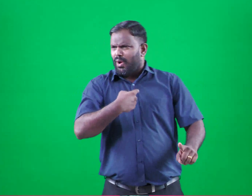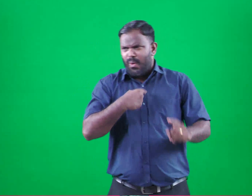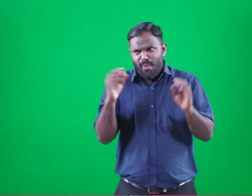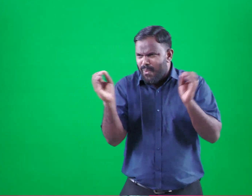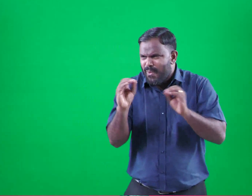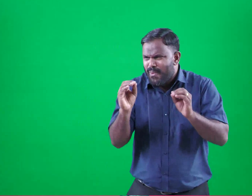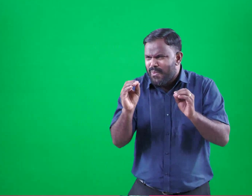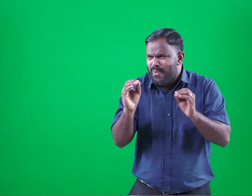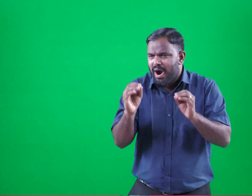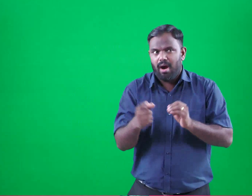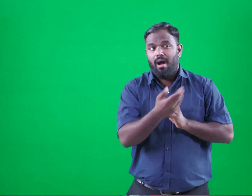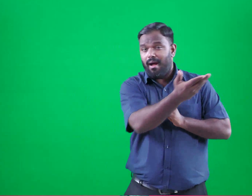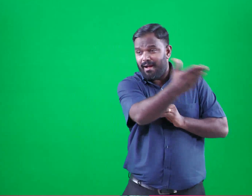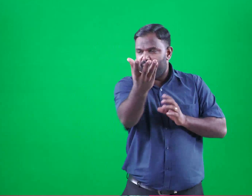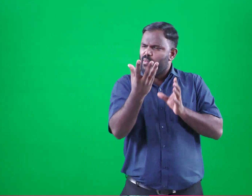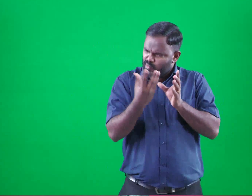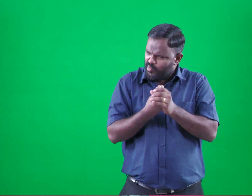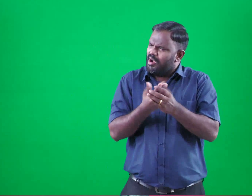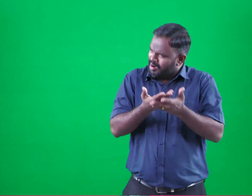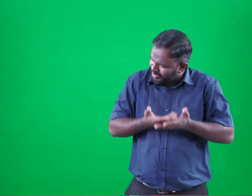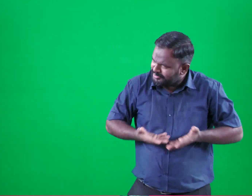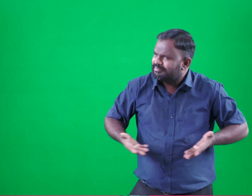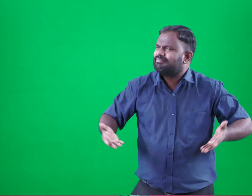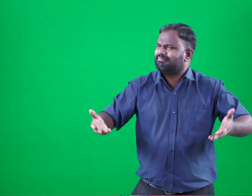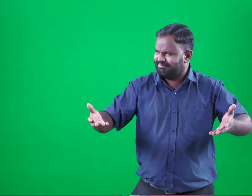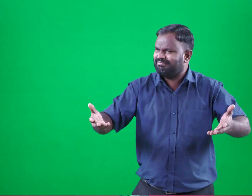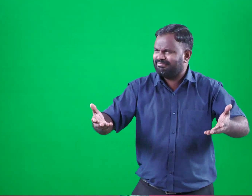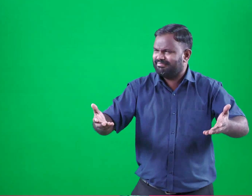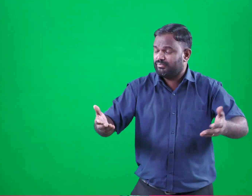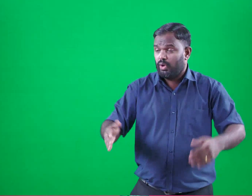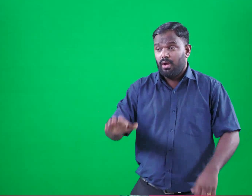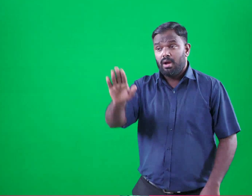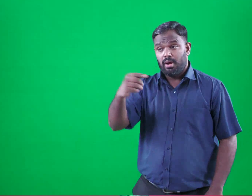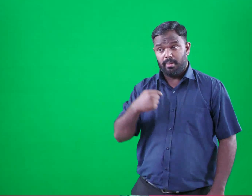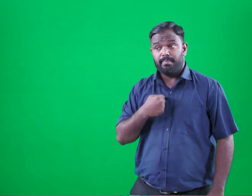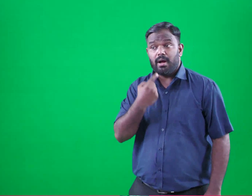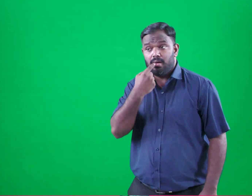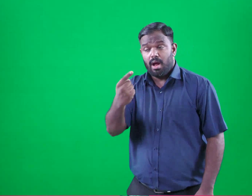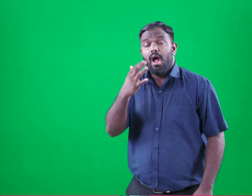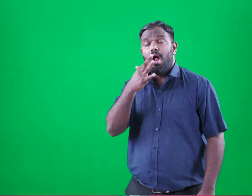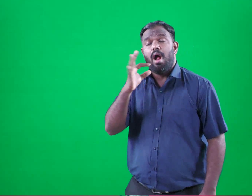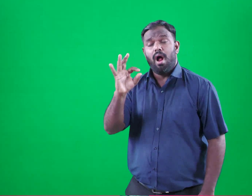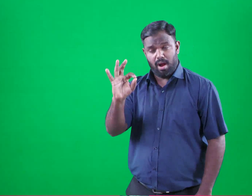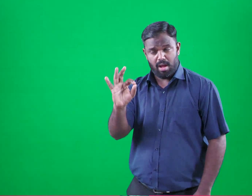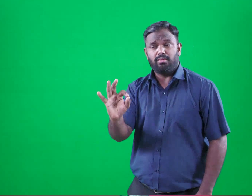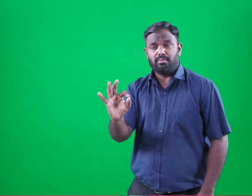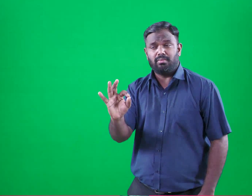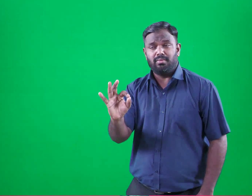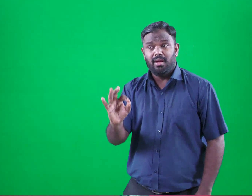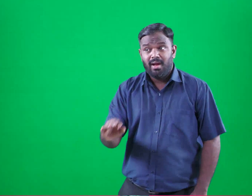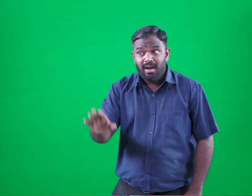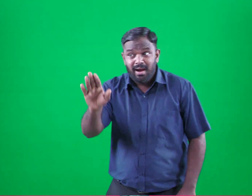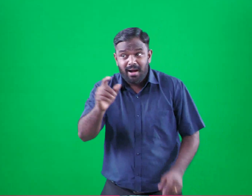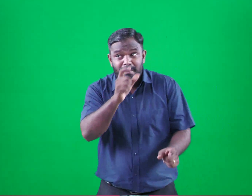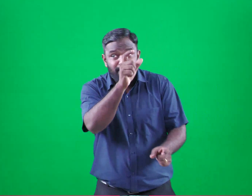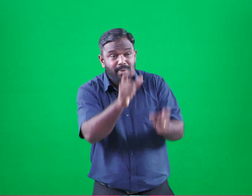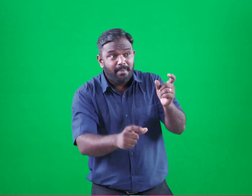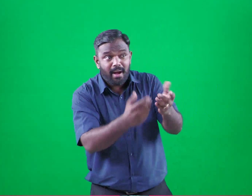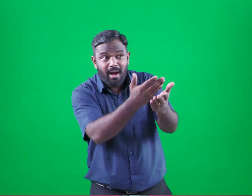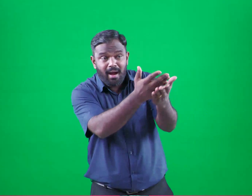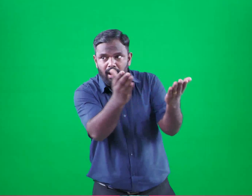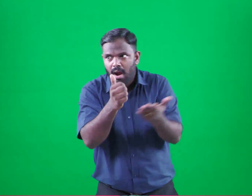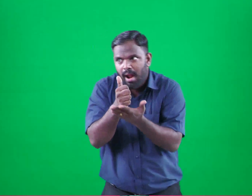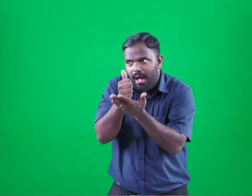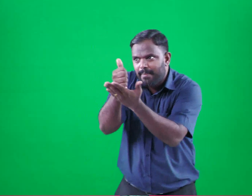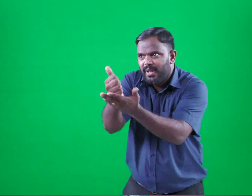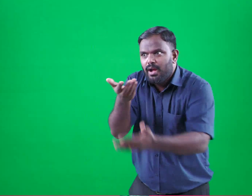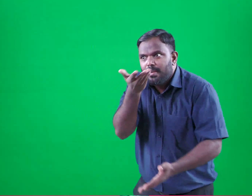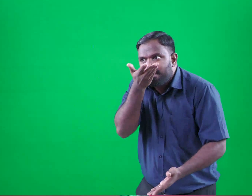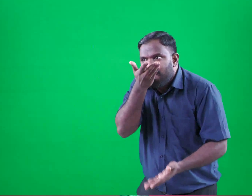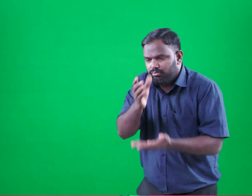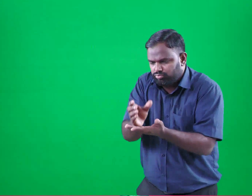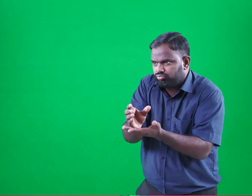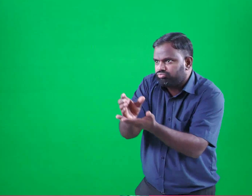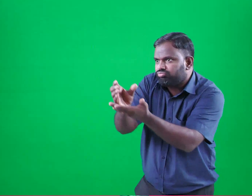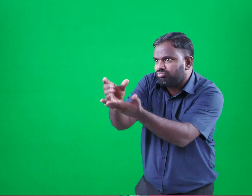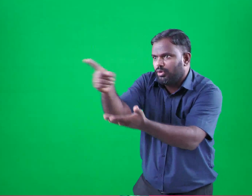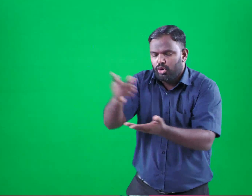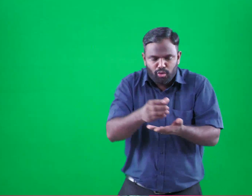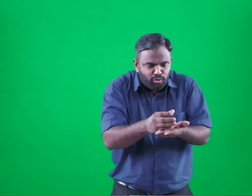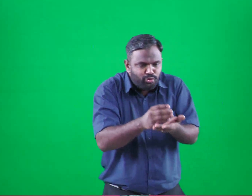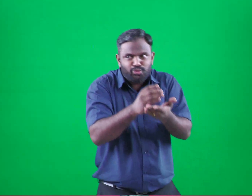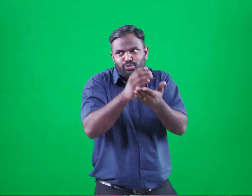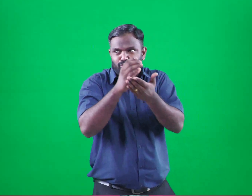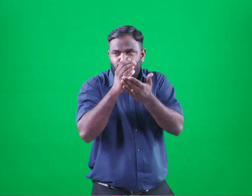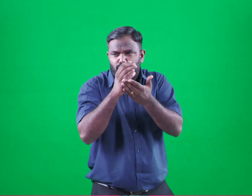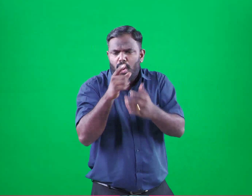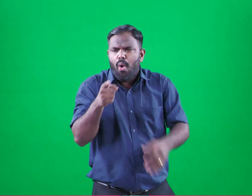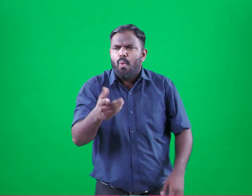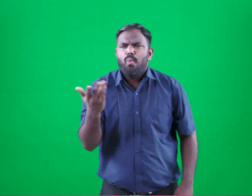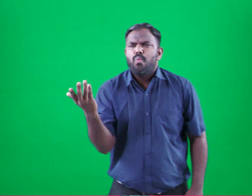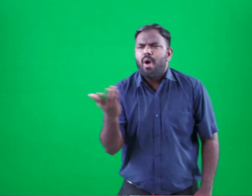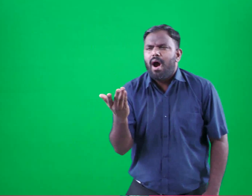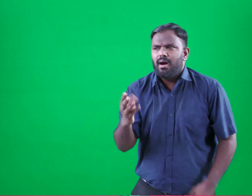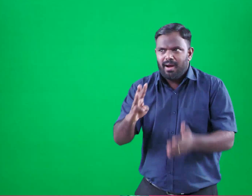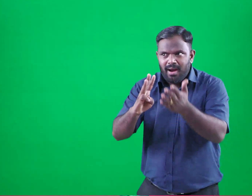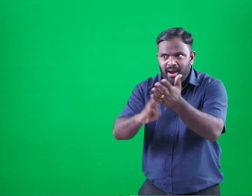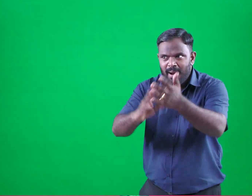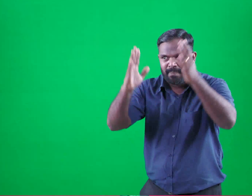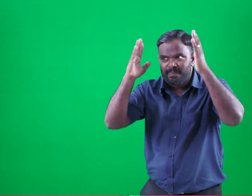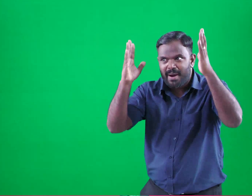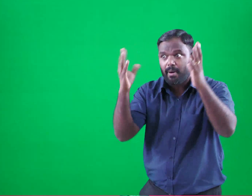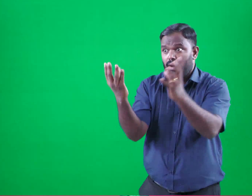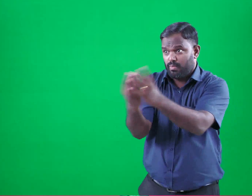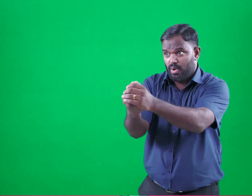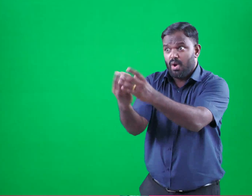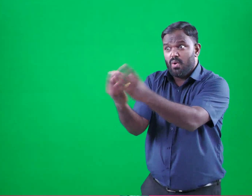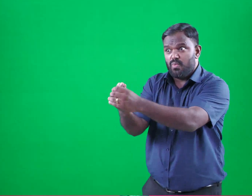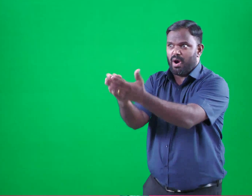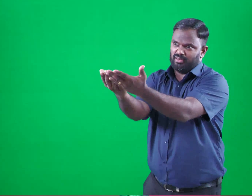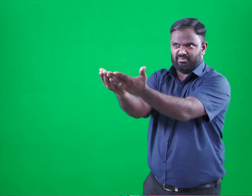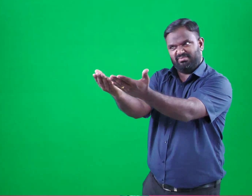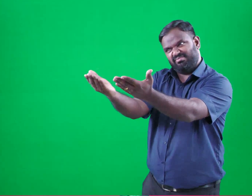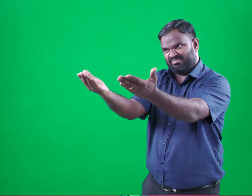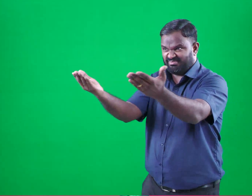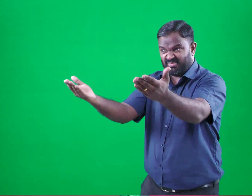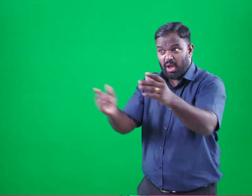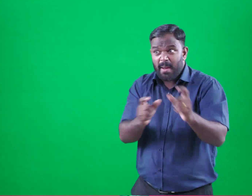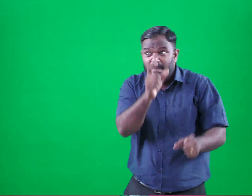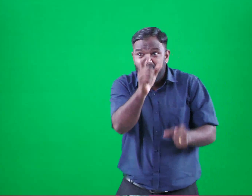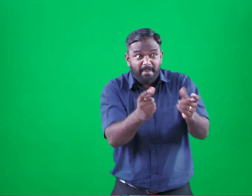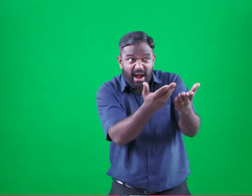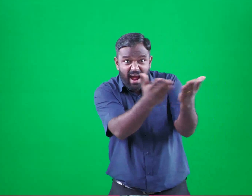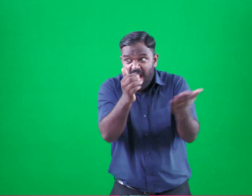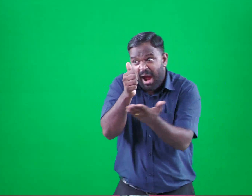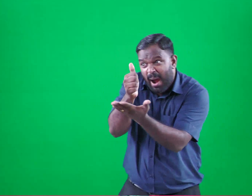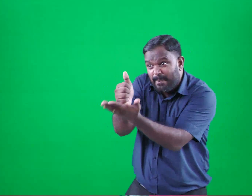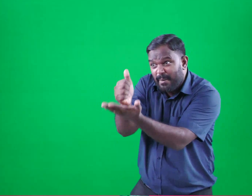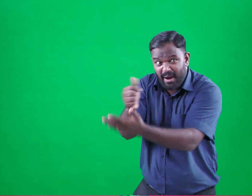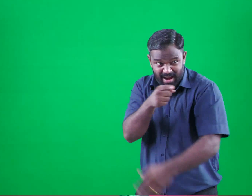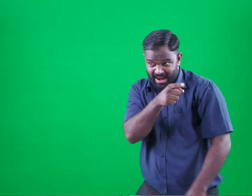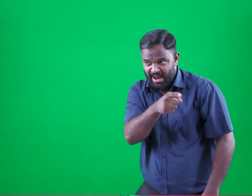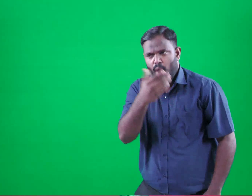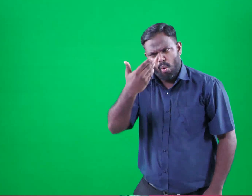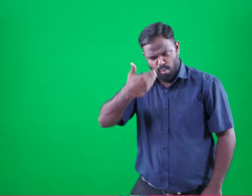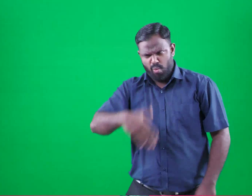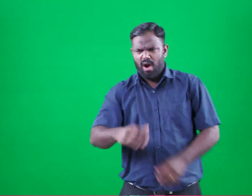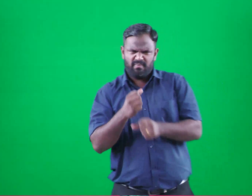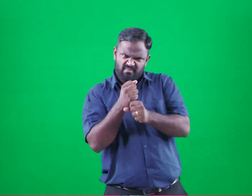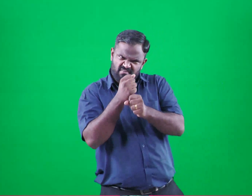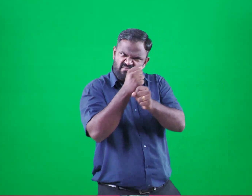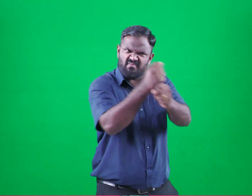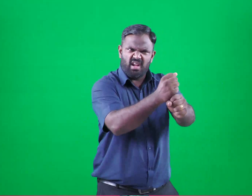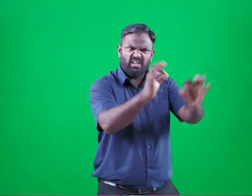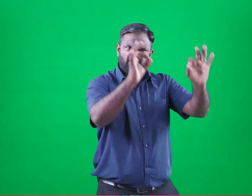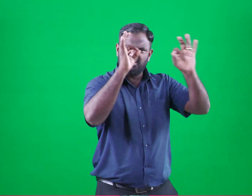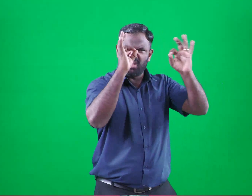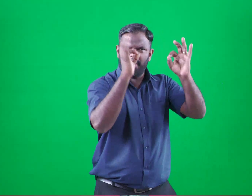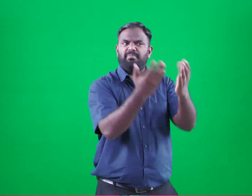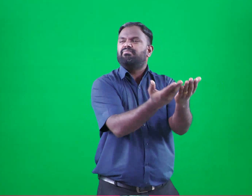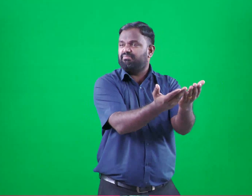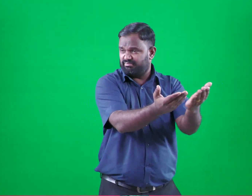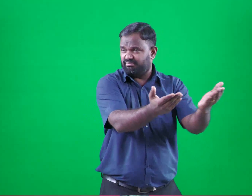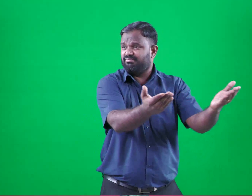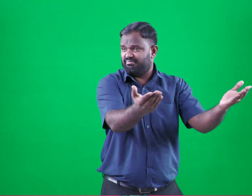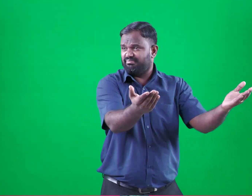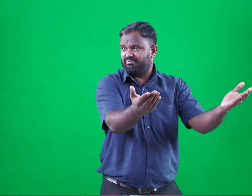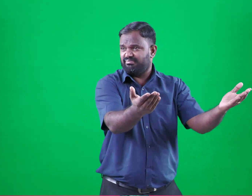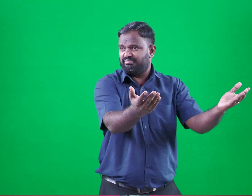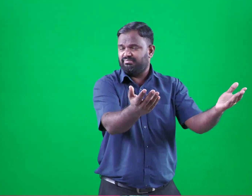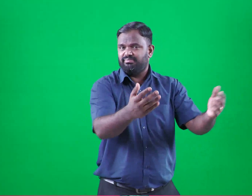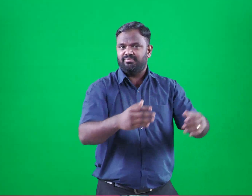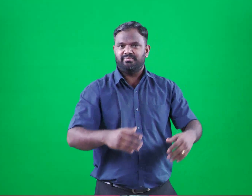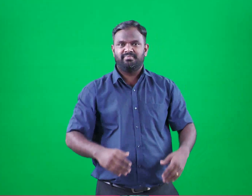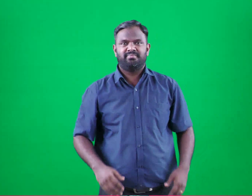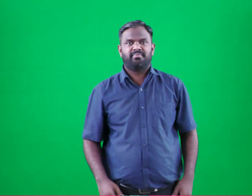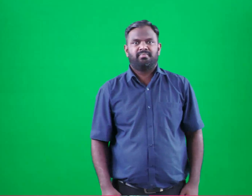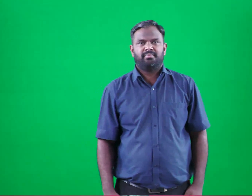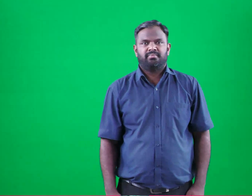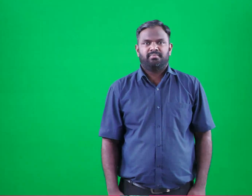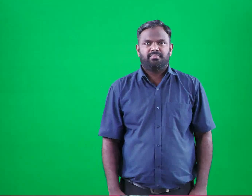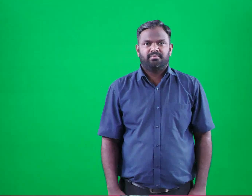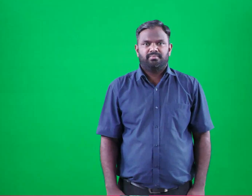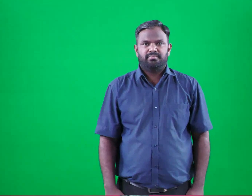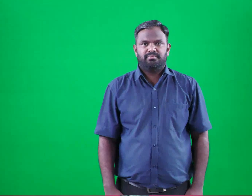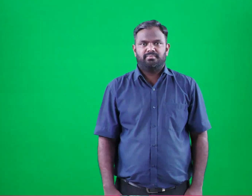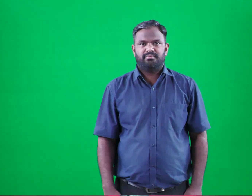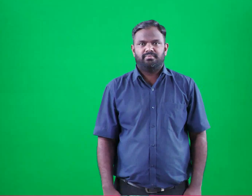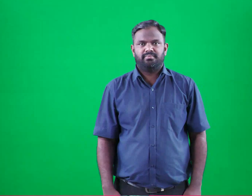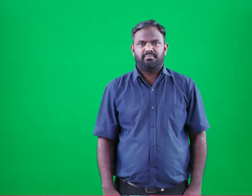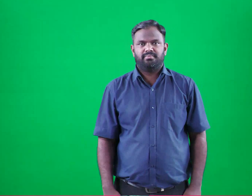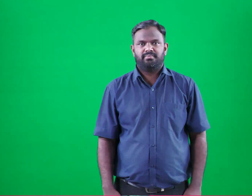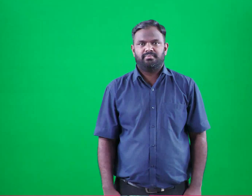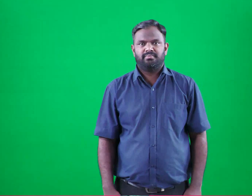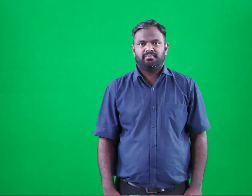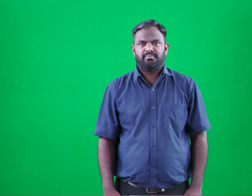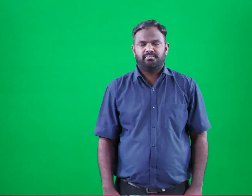Indeed, if anyone gives you even a cup of water because you bear the name of Christ, truly I tell you, he will never lose his reward.